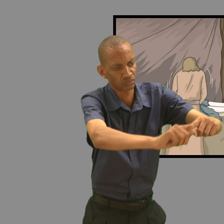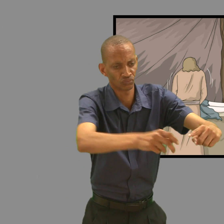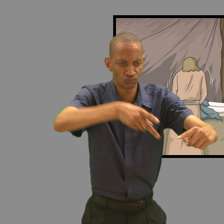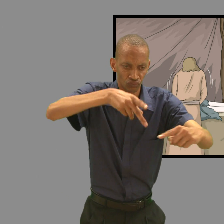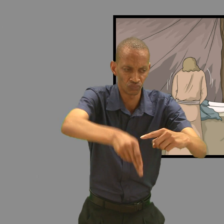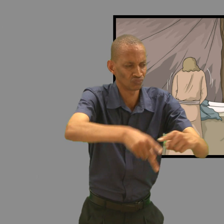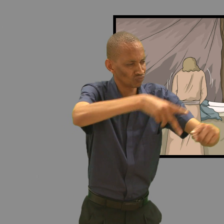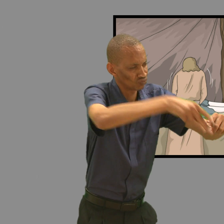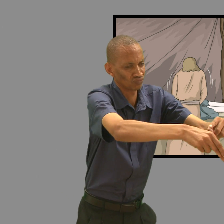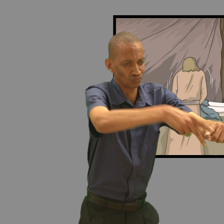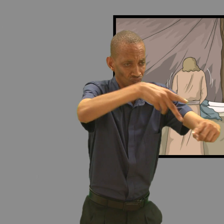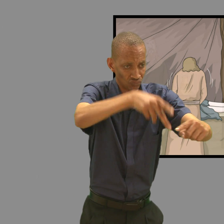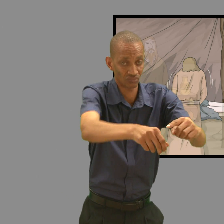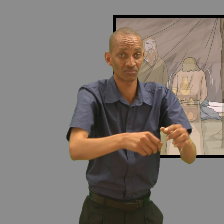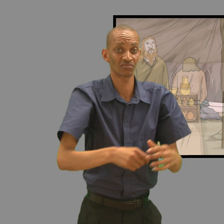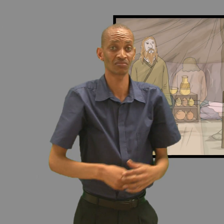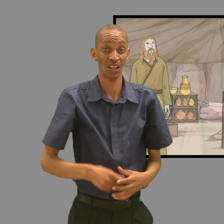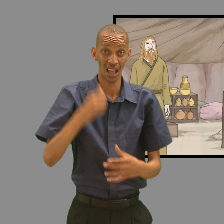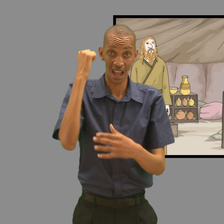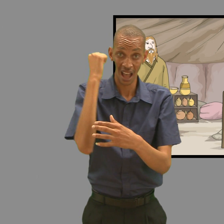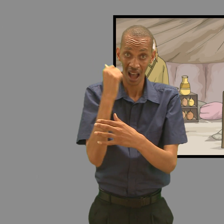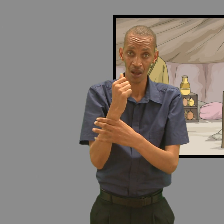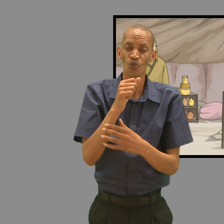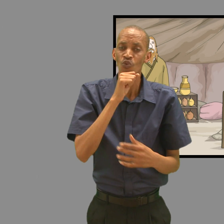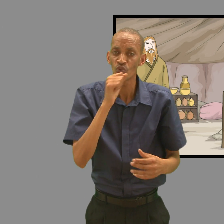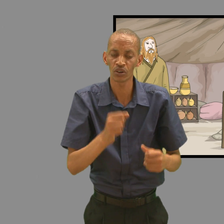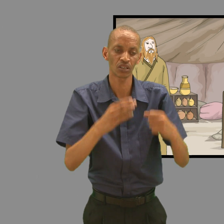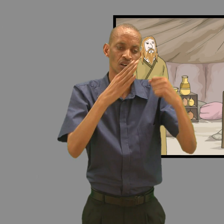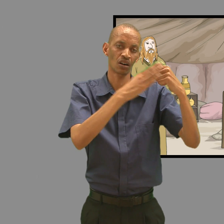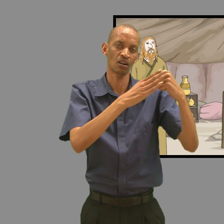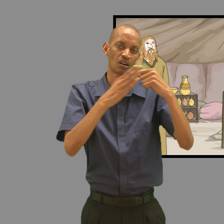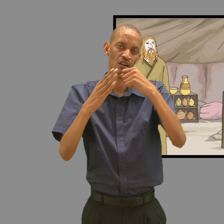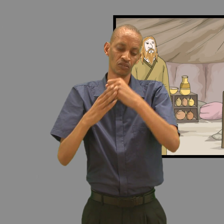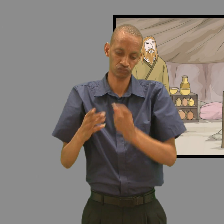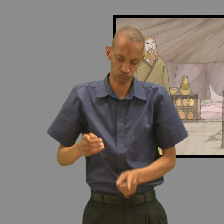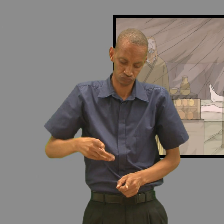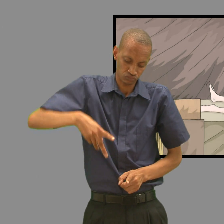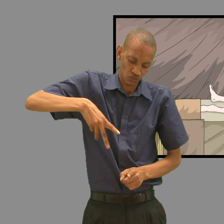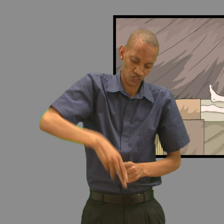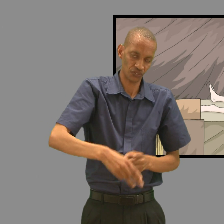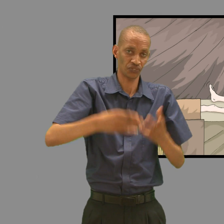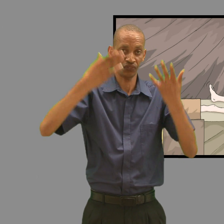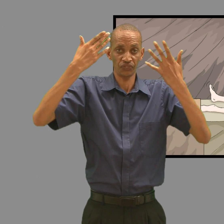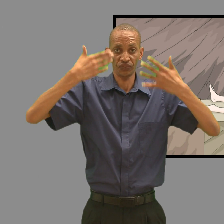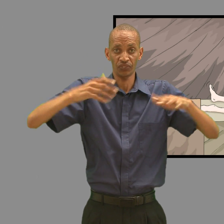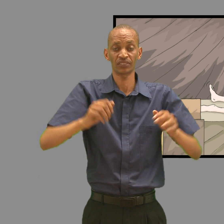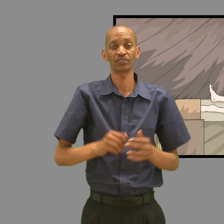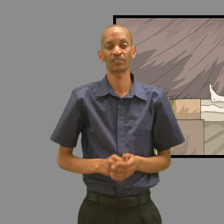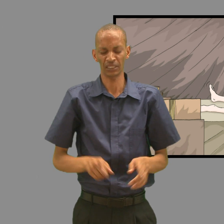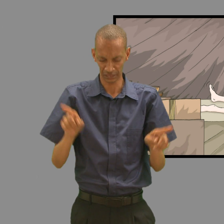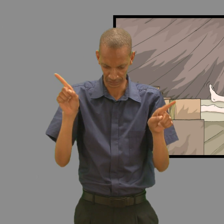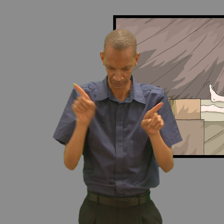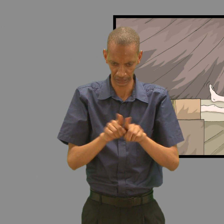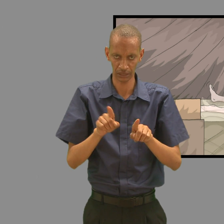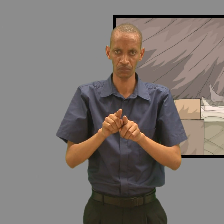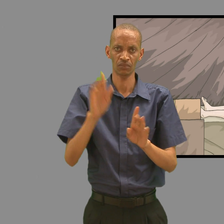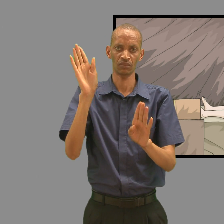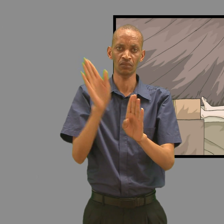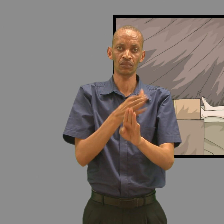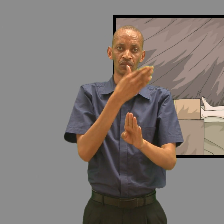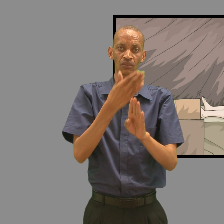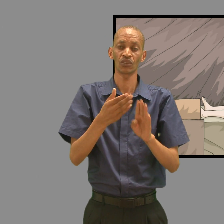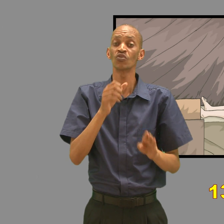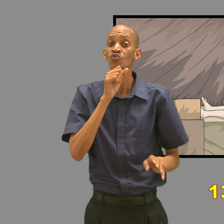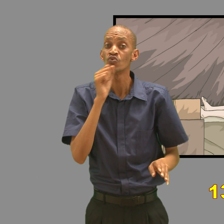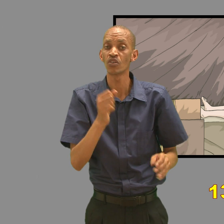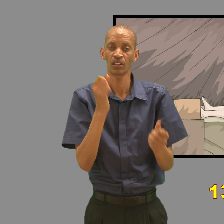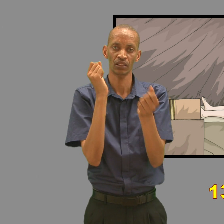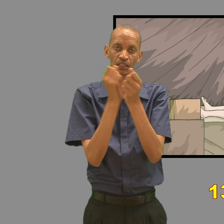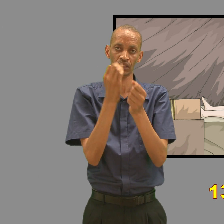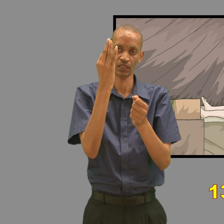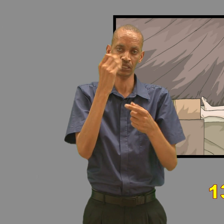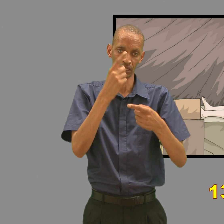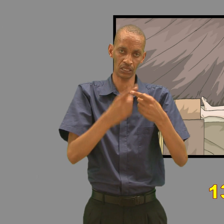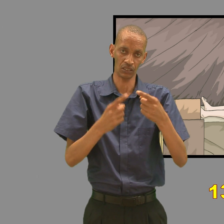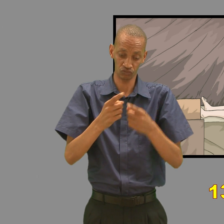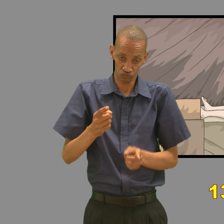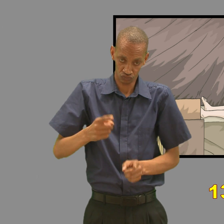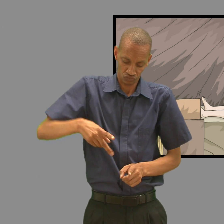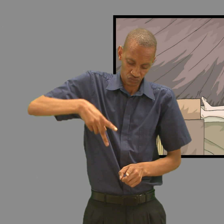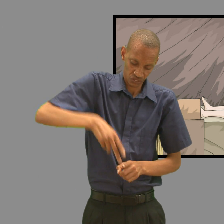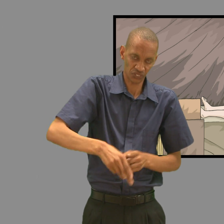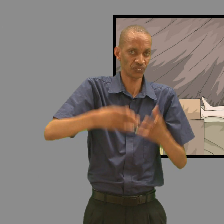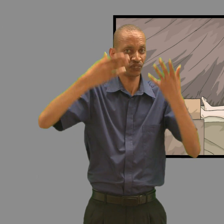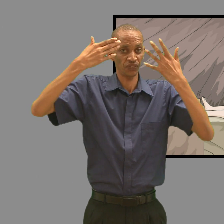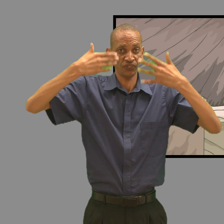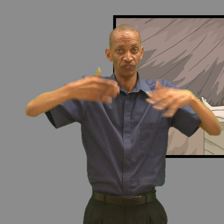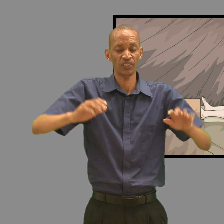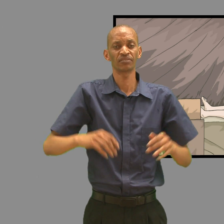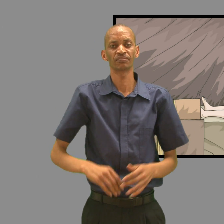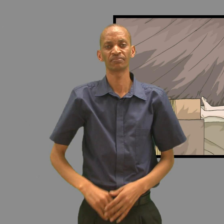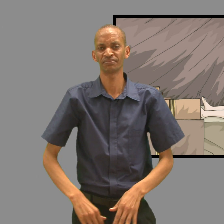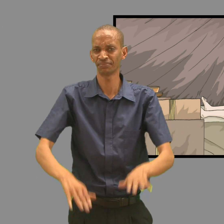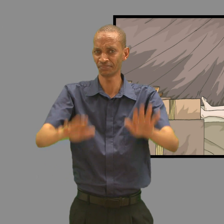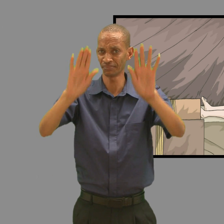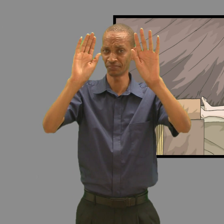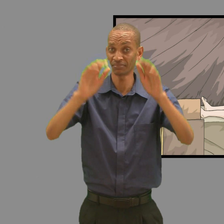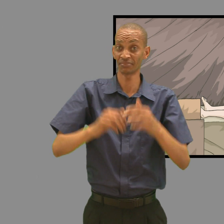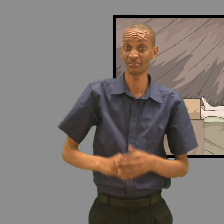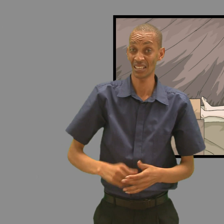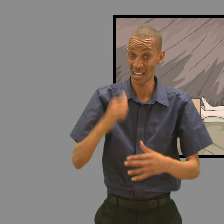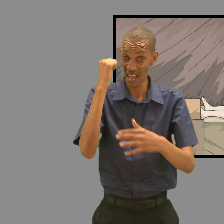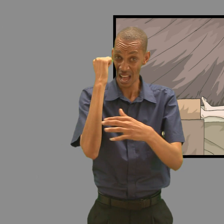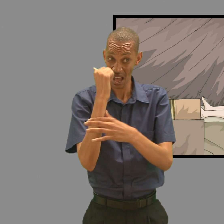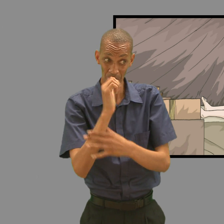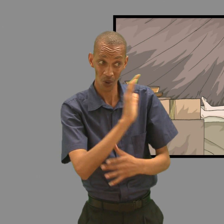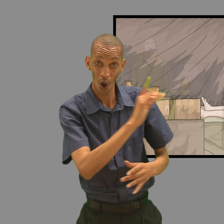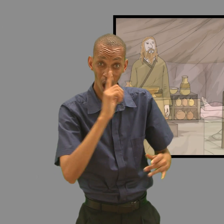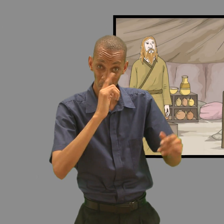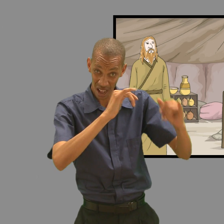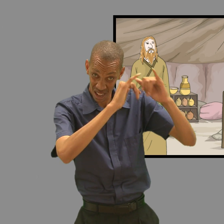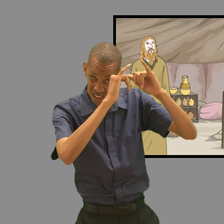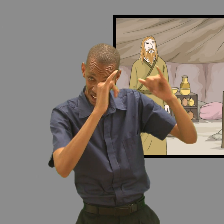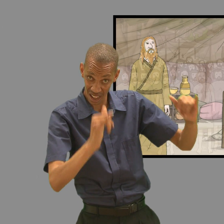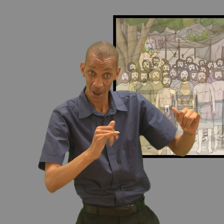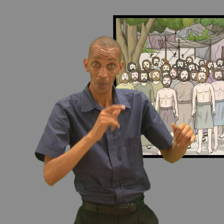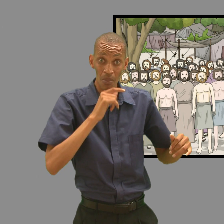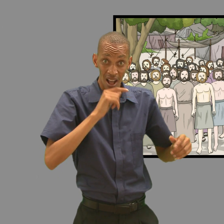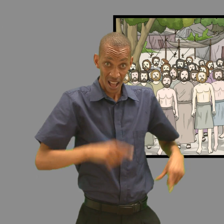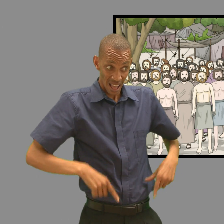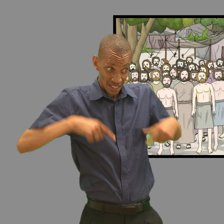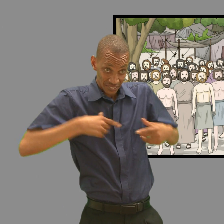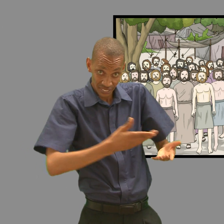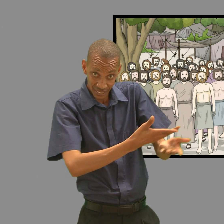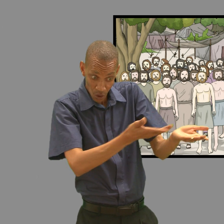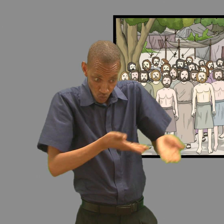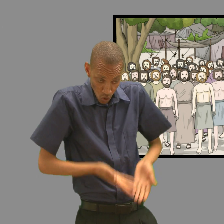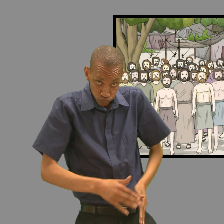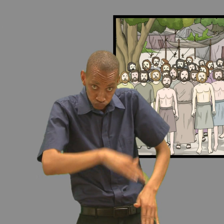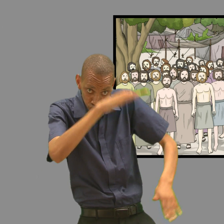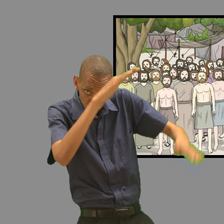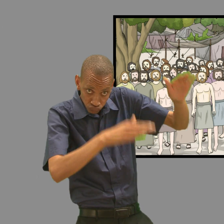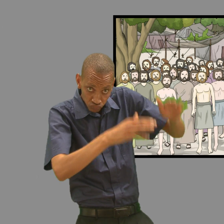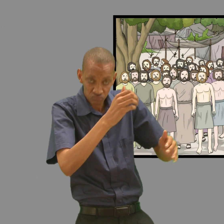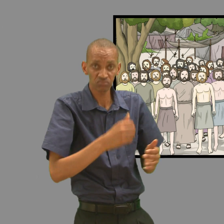So Abraham was ninety-nine years old when he was circumcised, and his son Ishmael was thirteen; Abraham and his son Ishmael were circumcised on the same day.